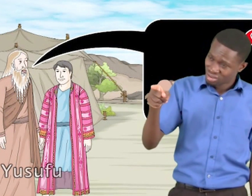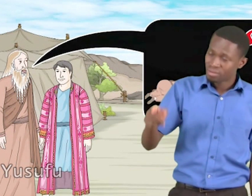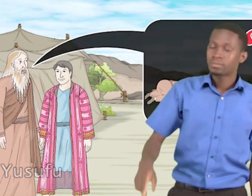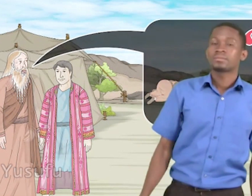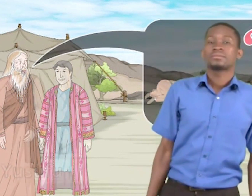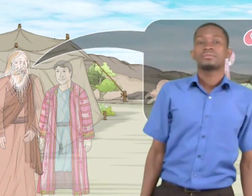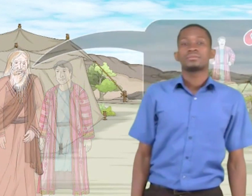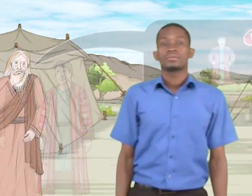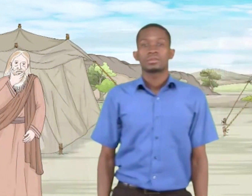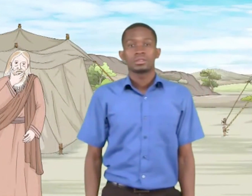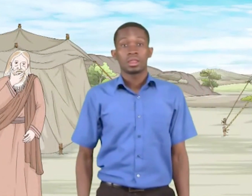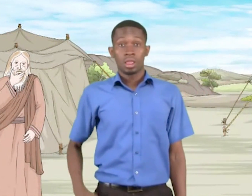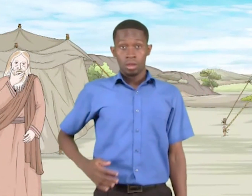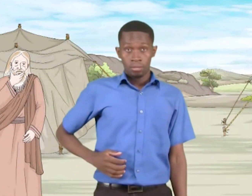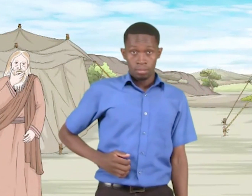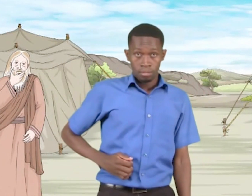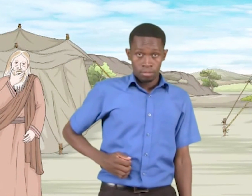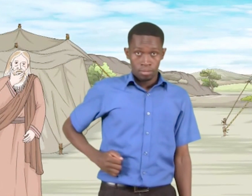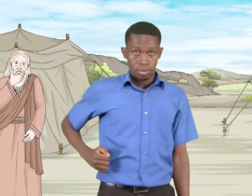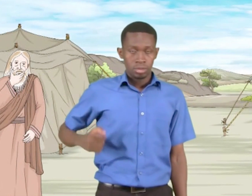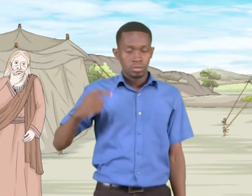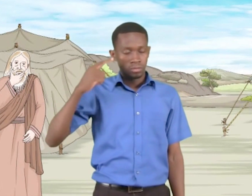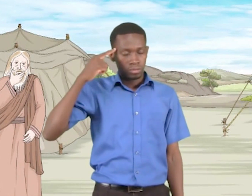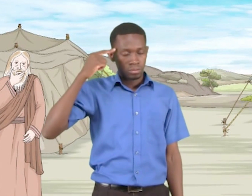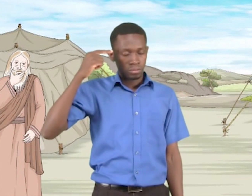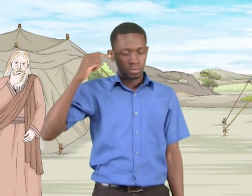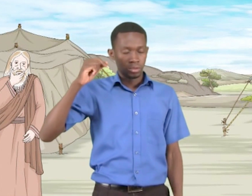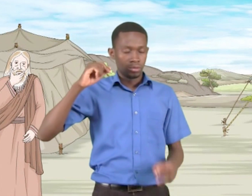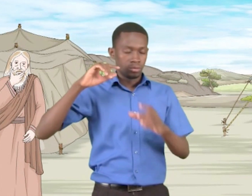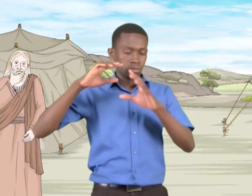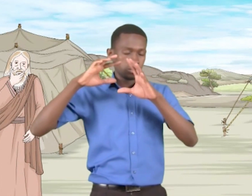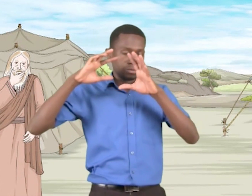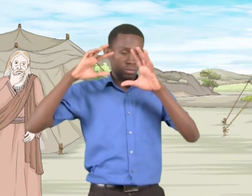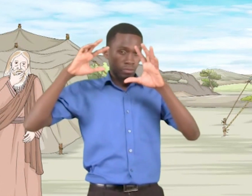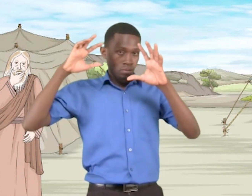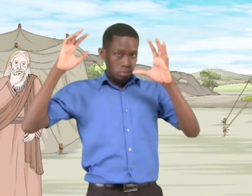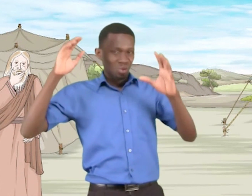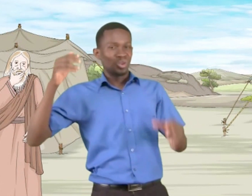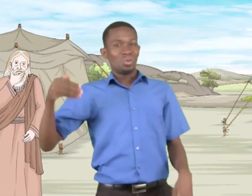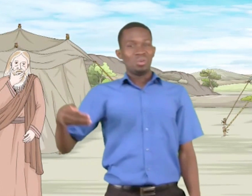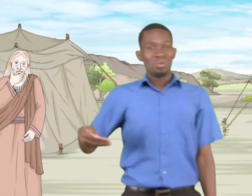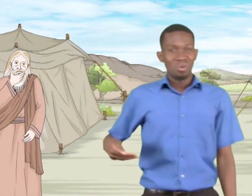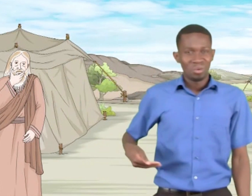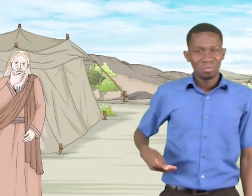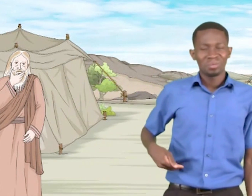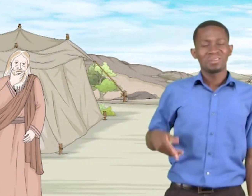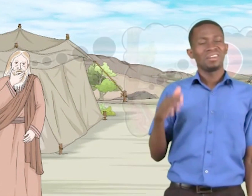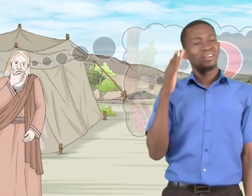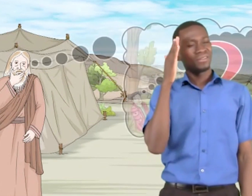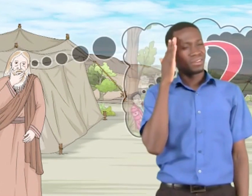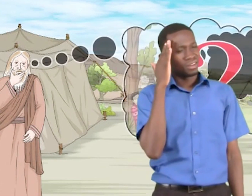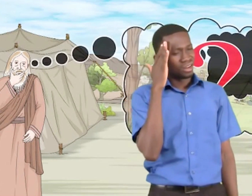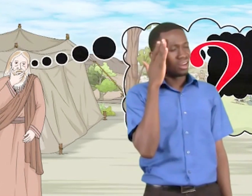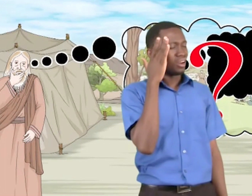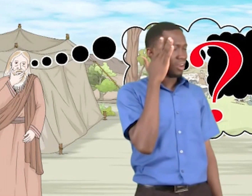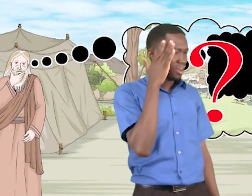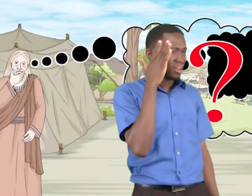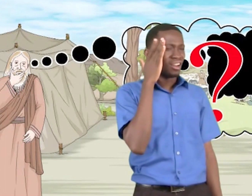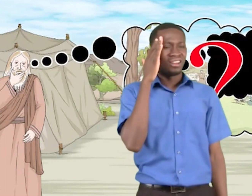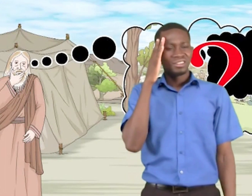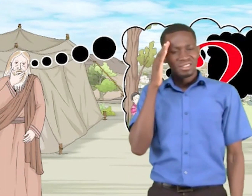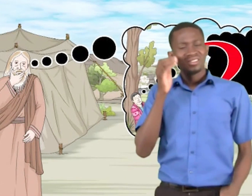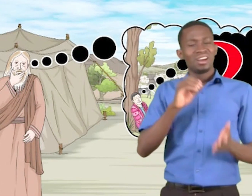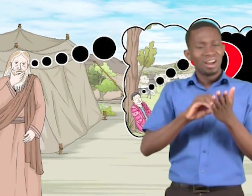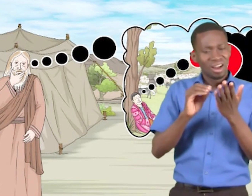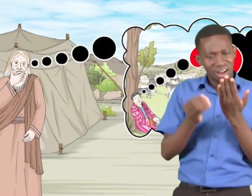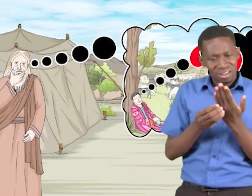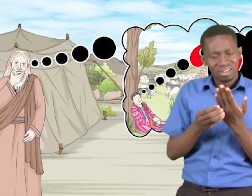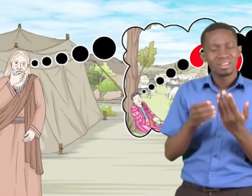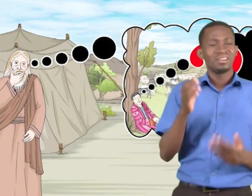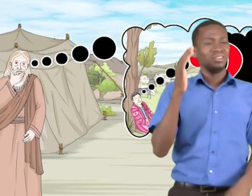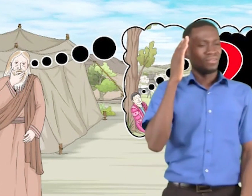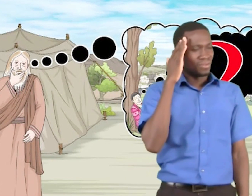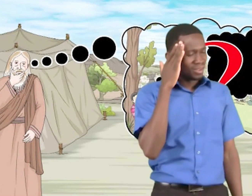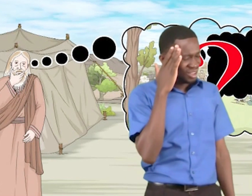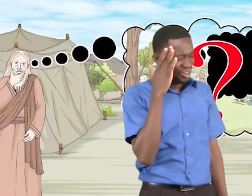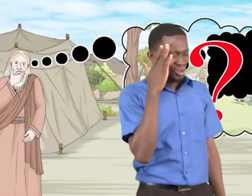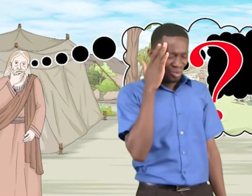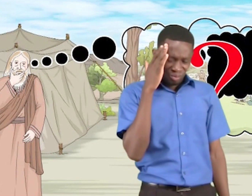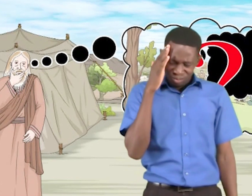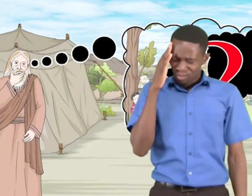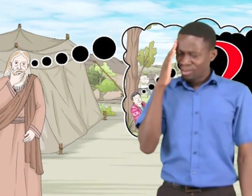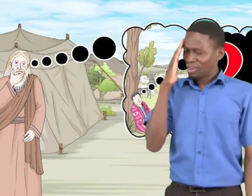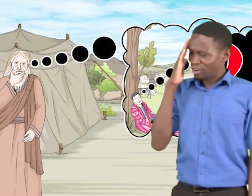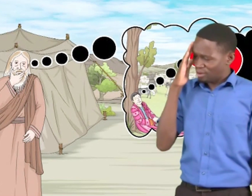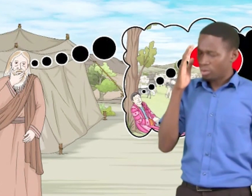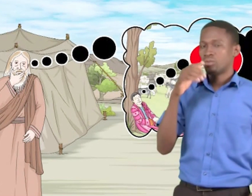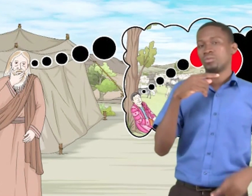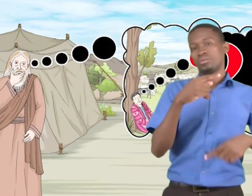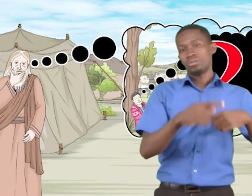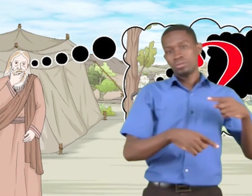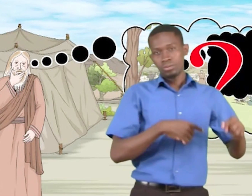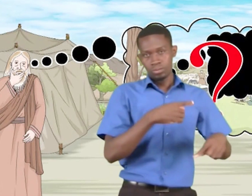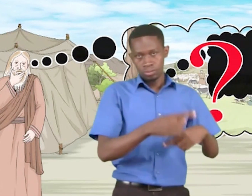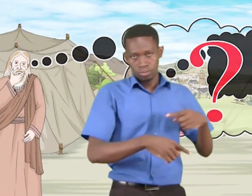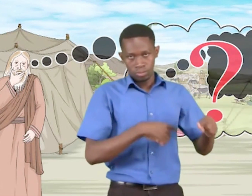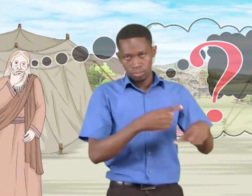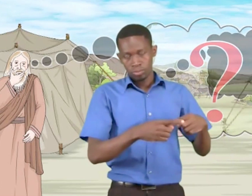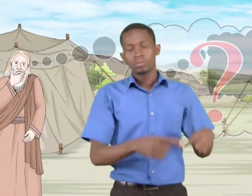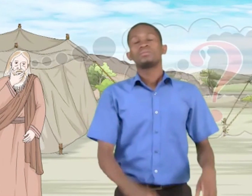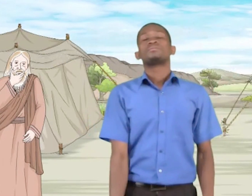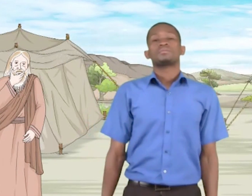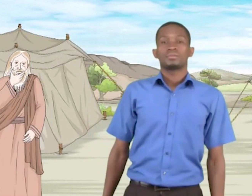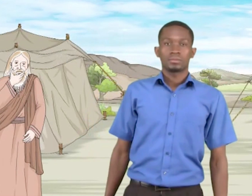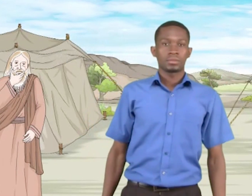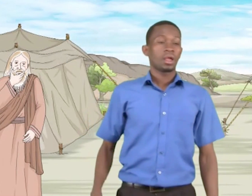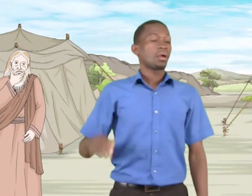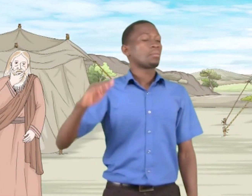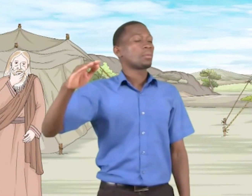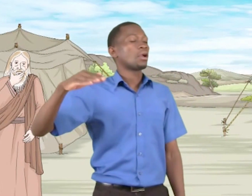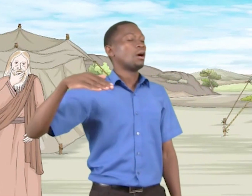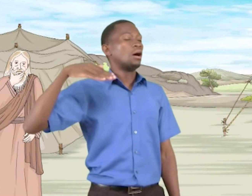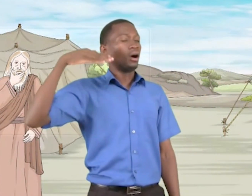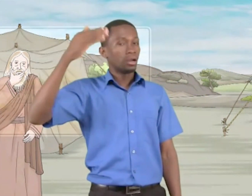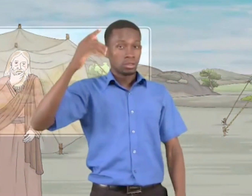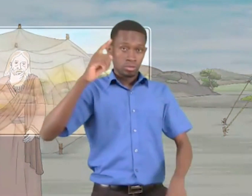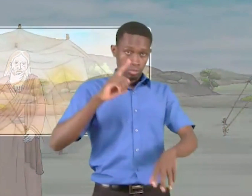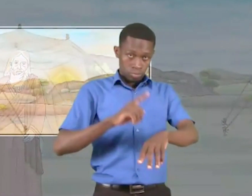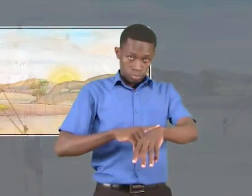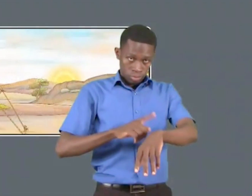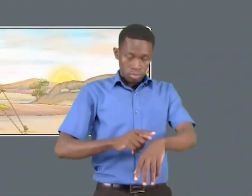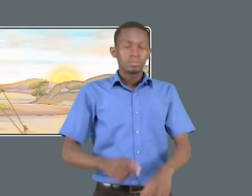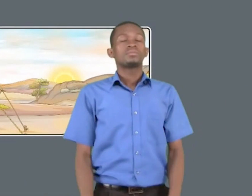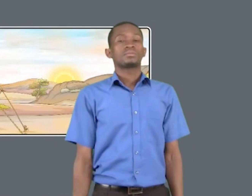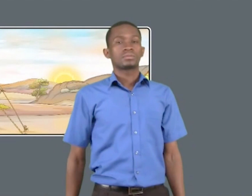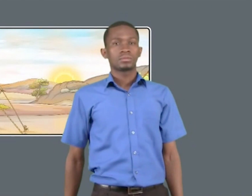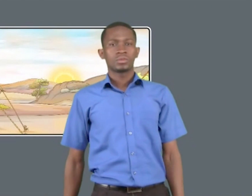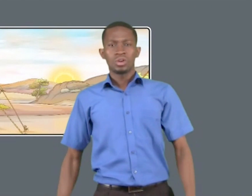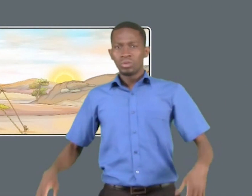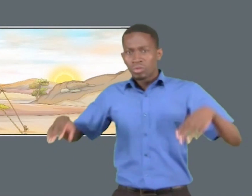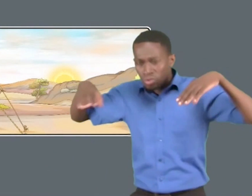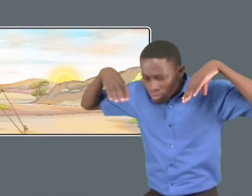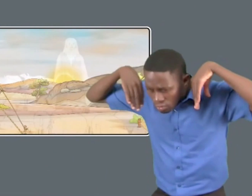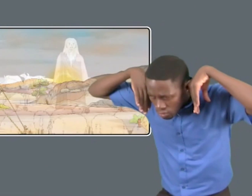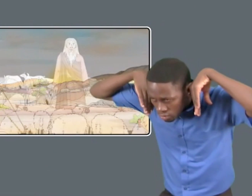And his brothers were jealous of him, but his father kept in mind what he had said.